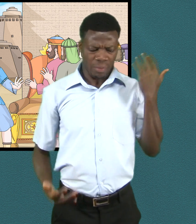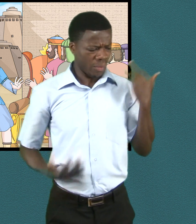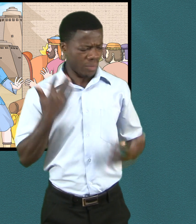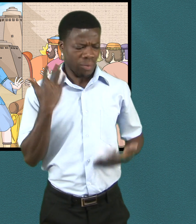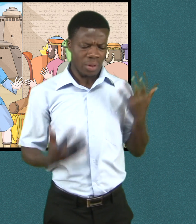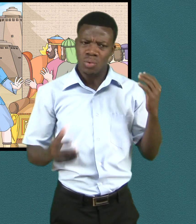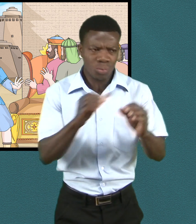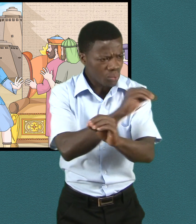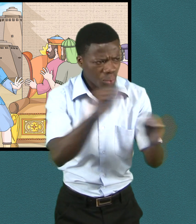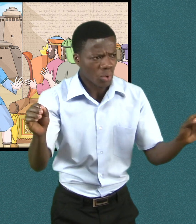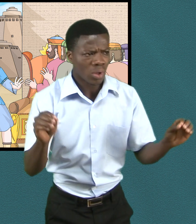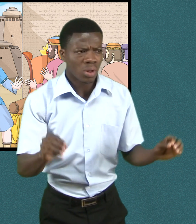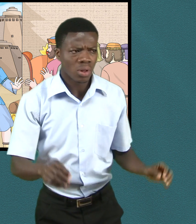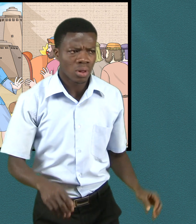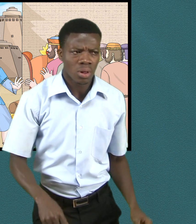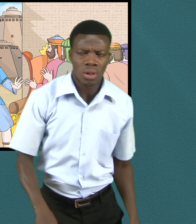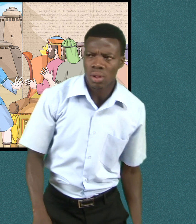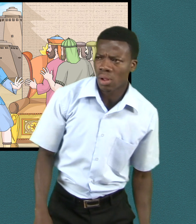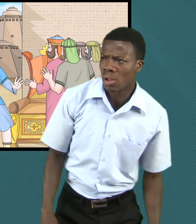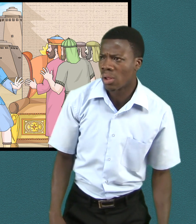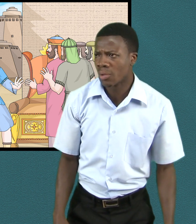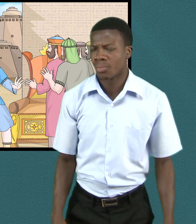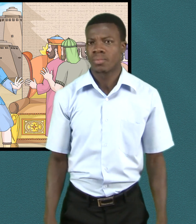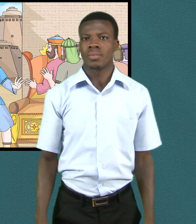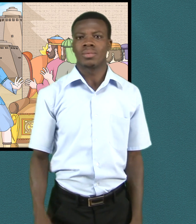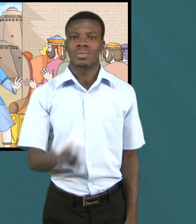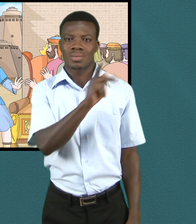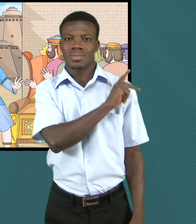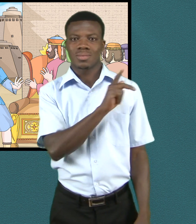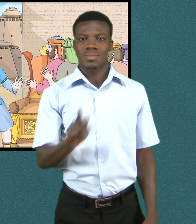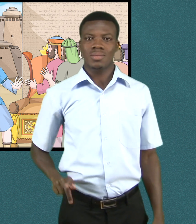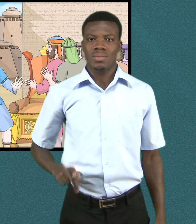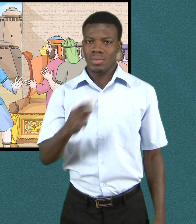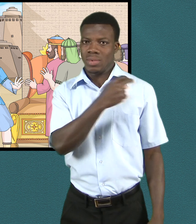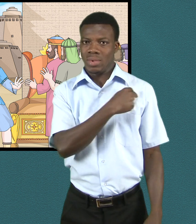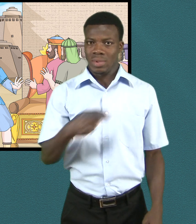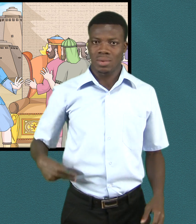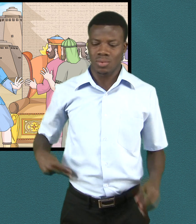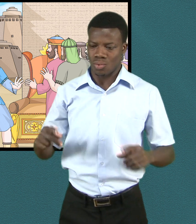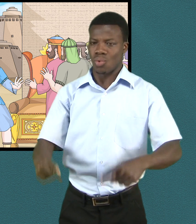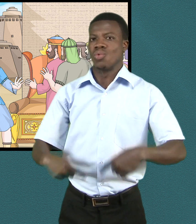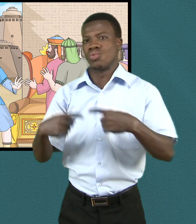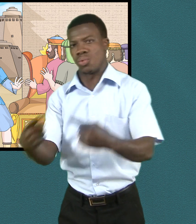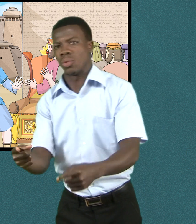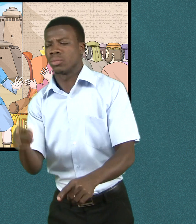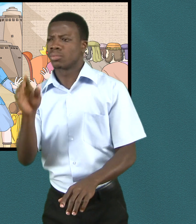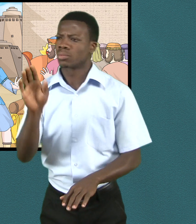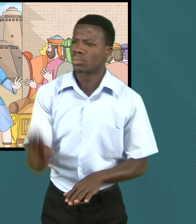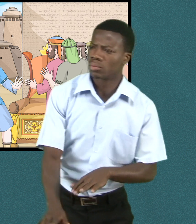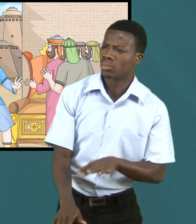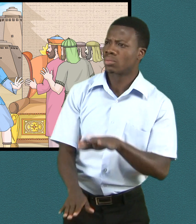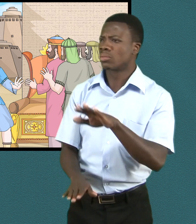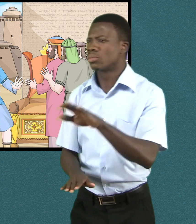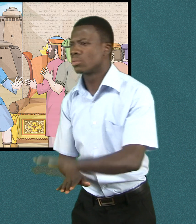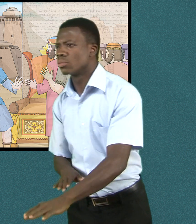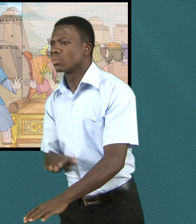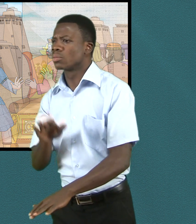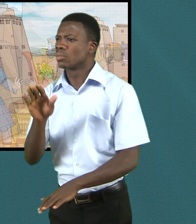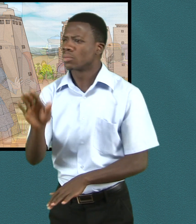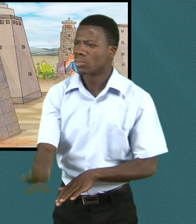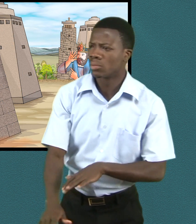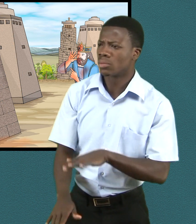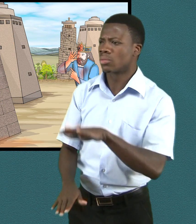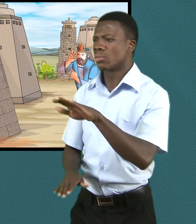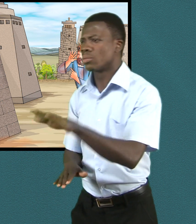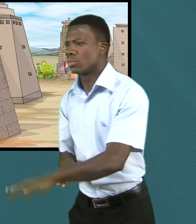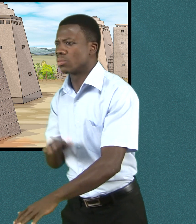he exclaimed.